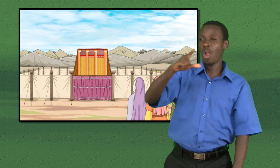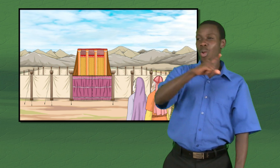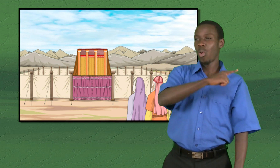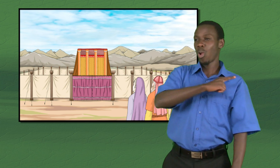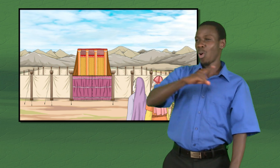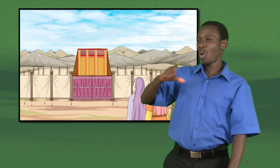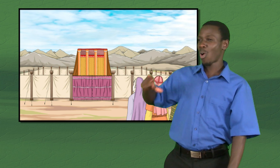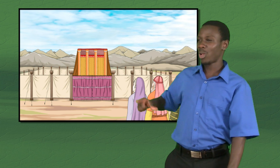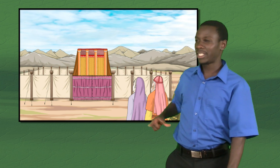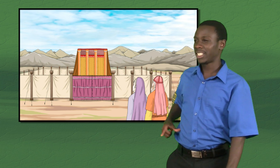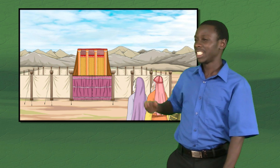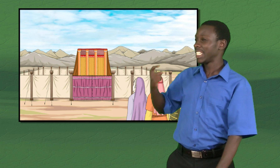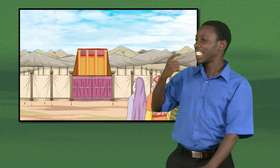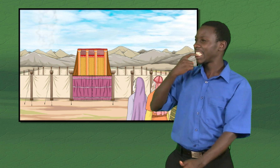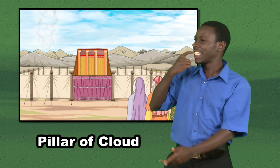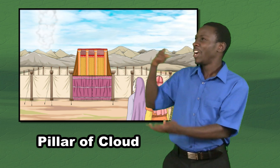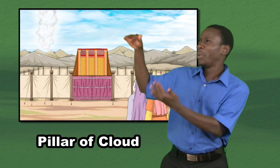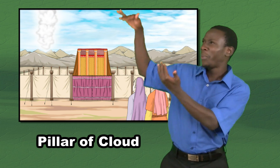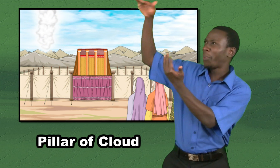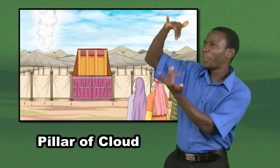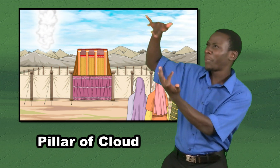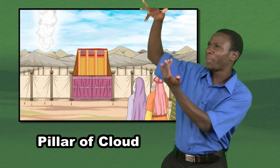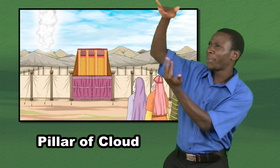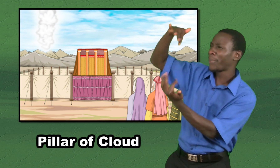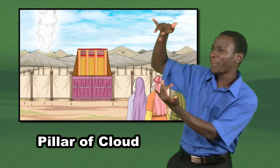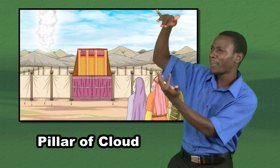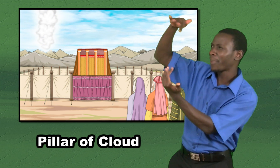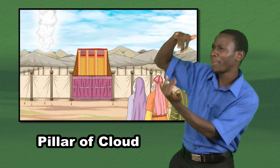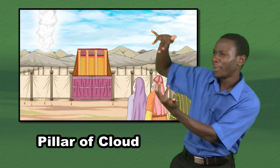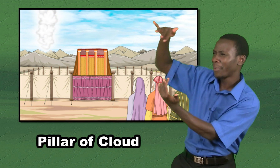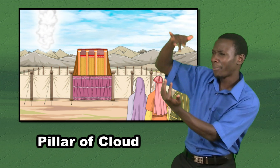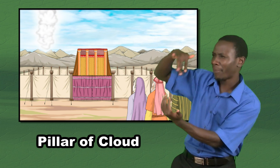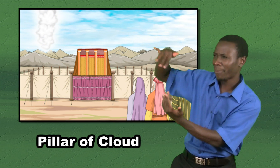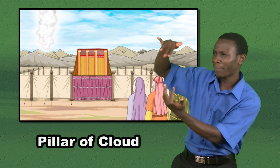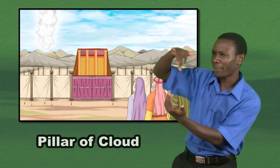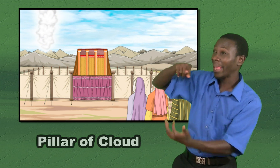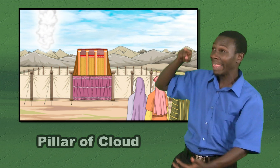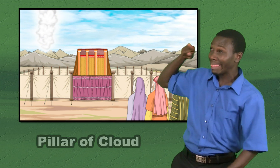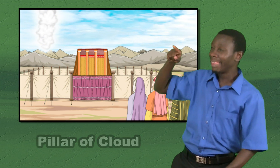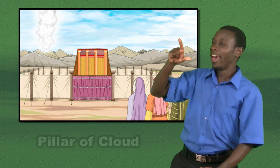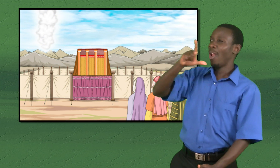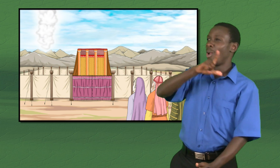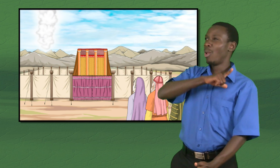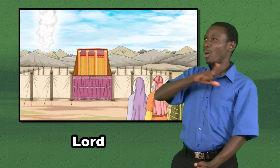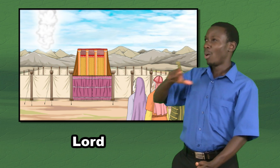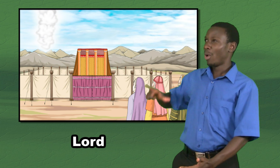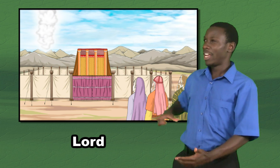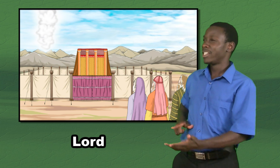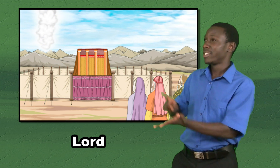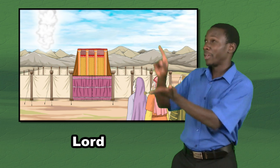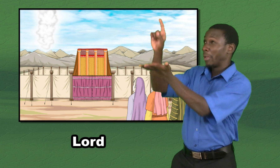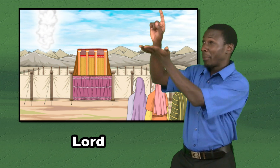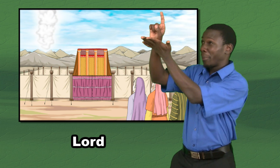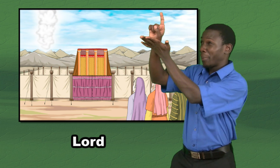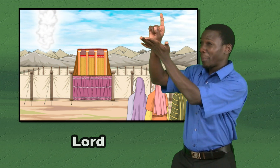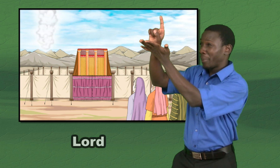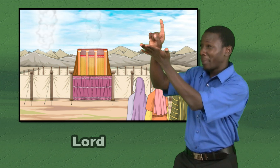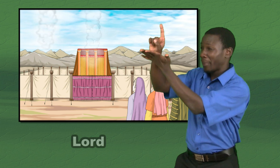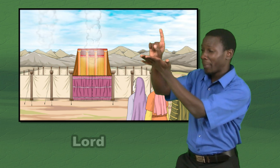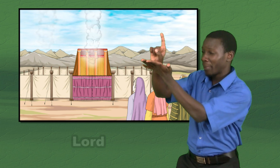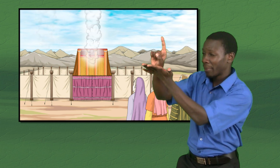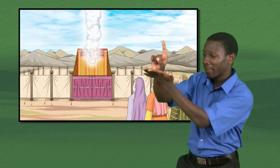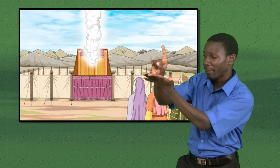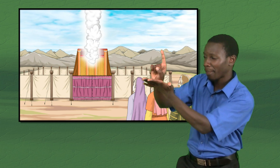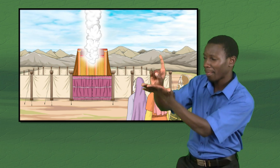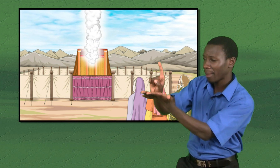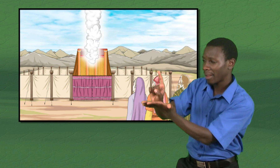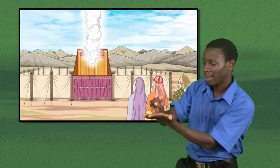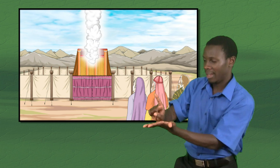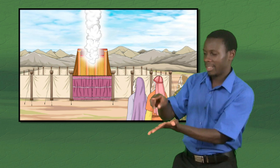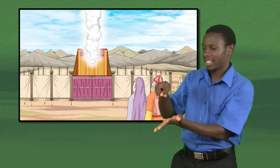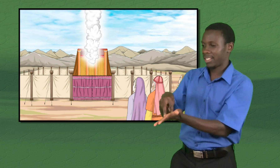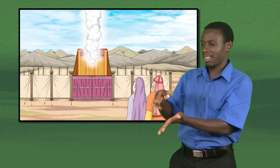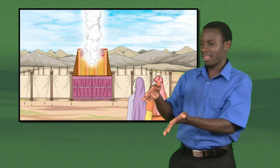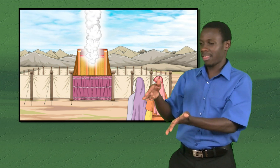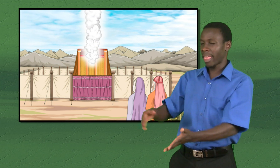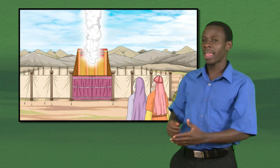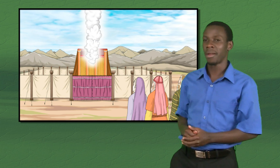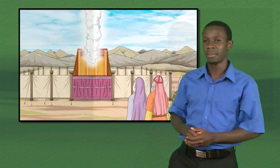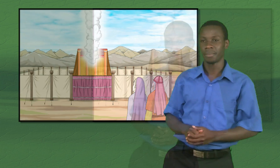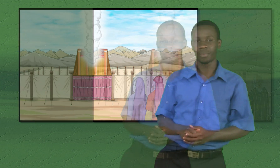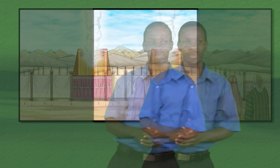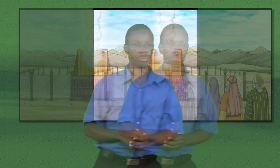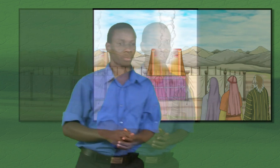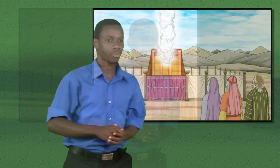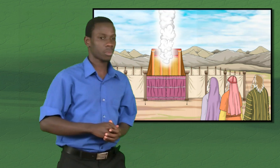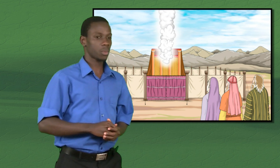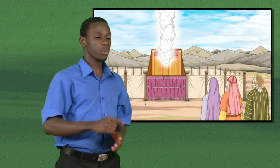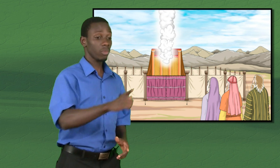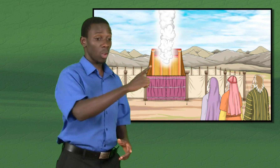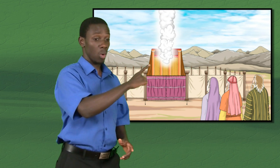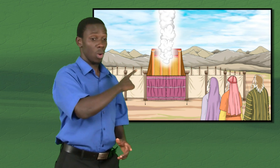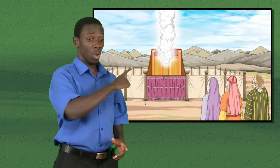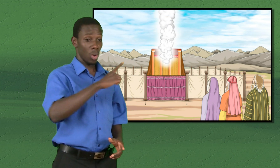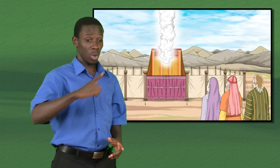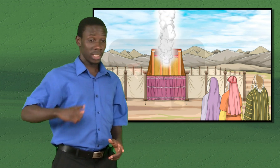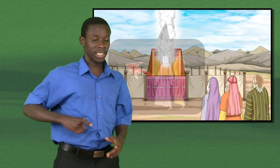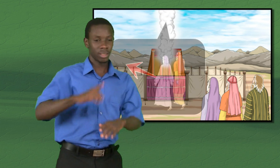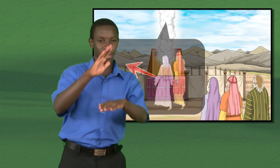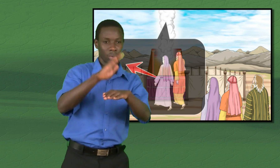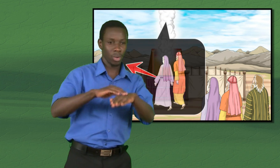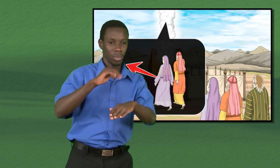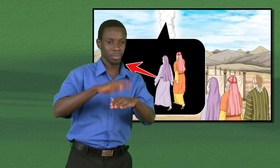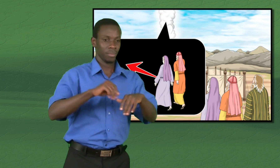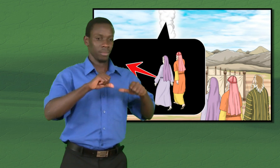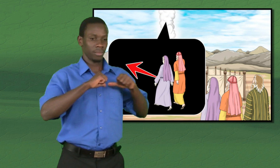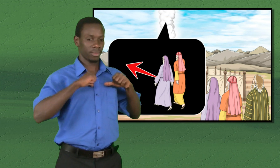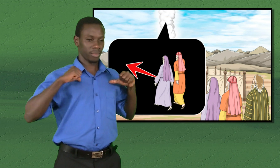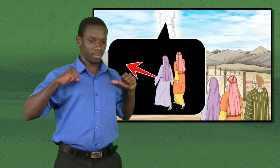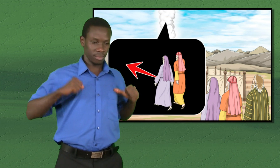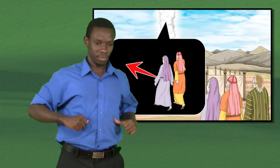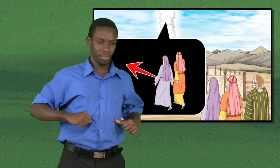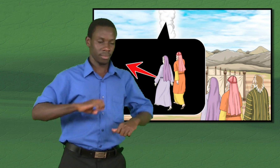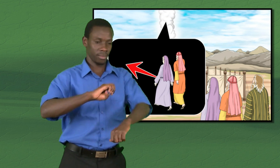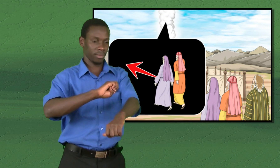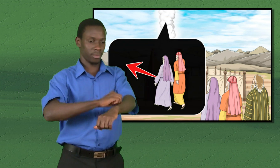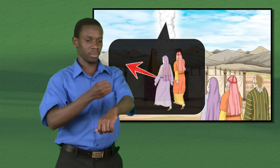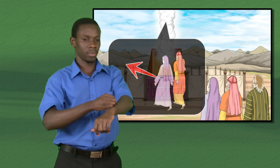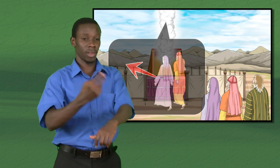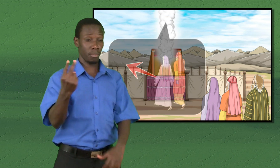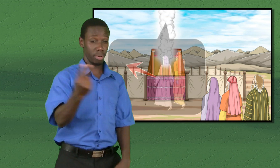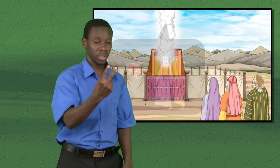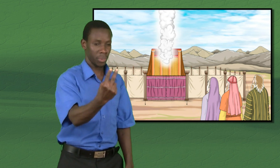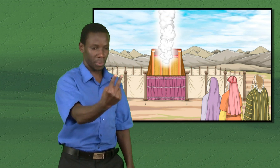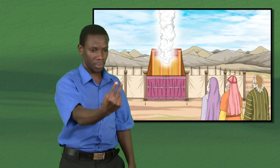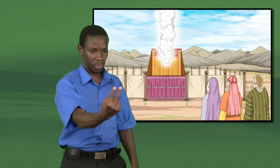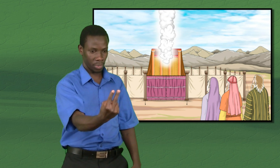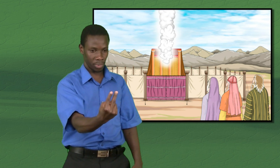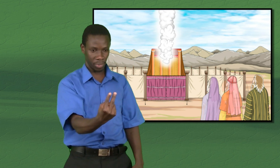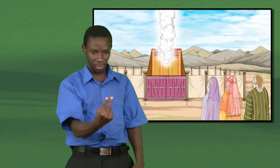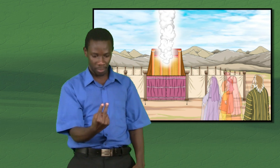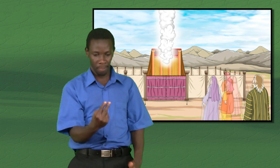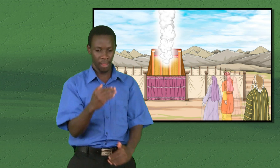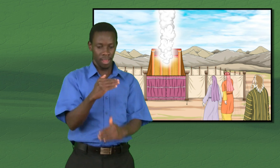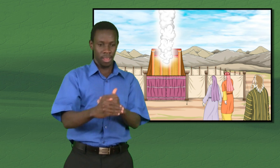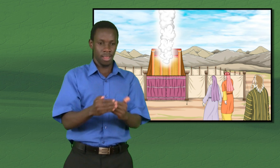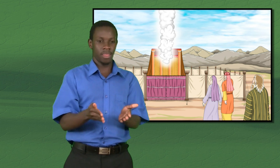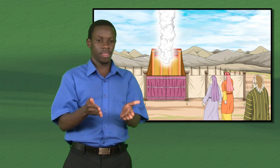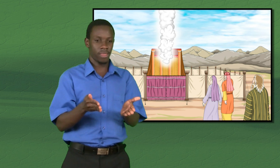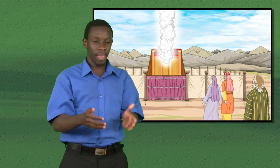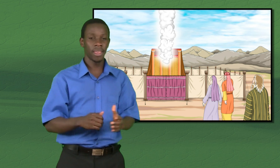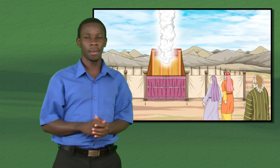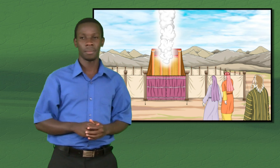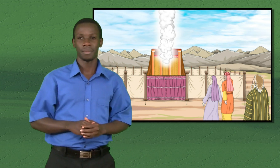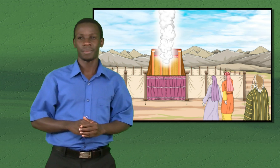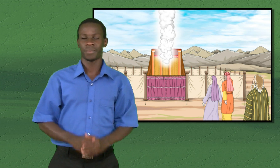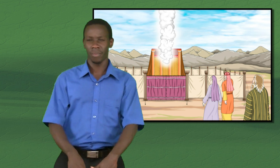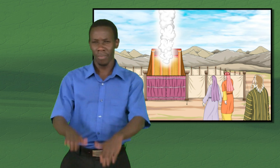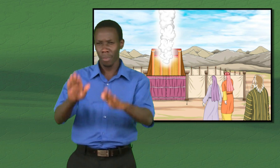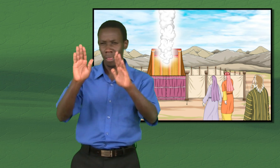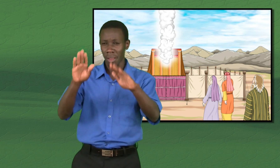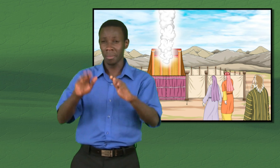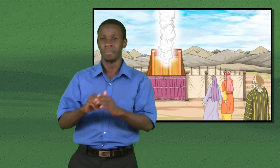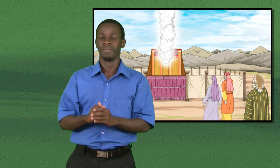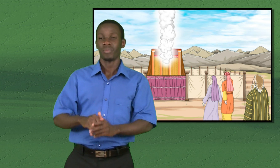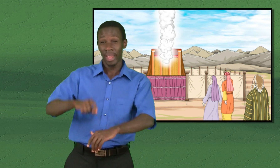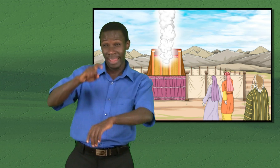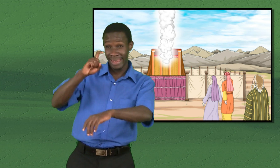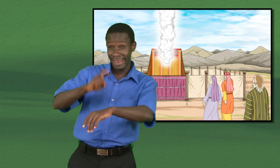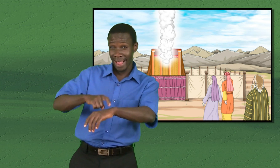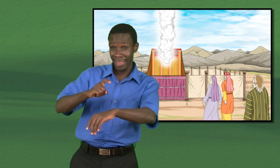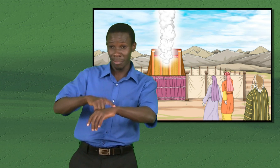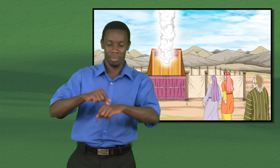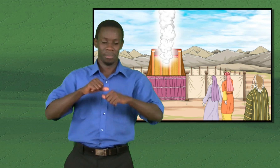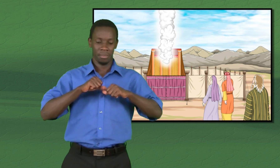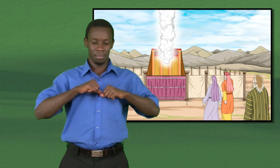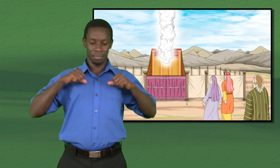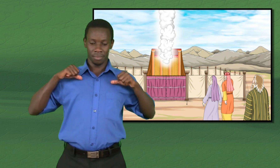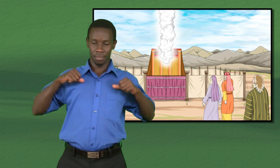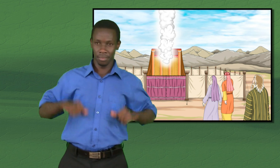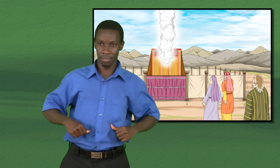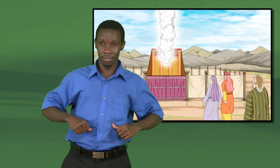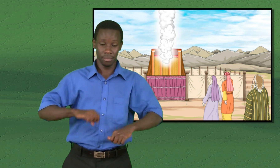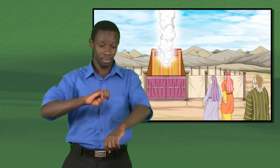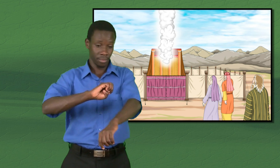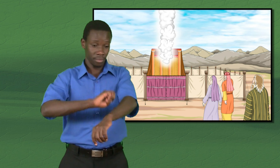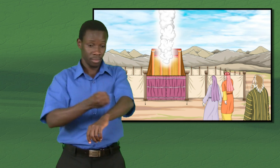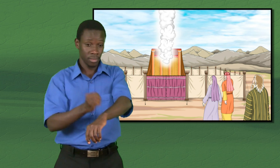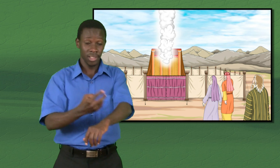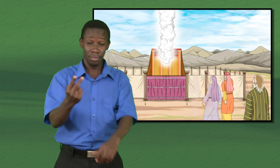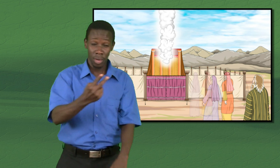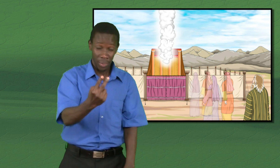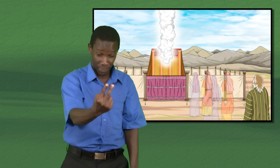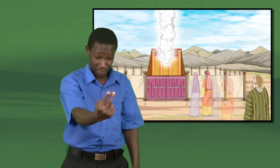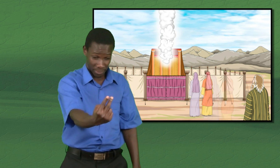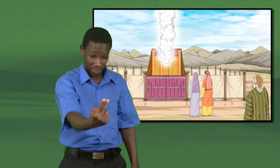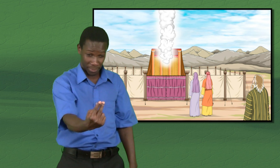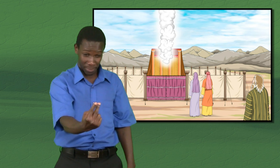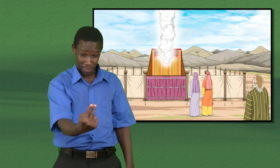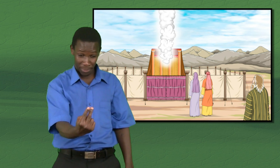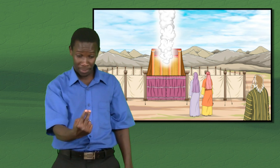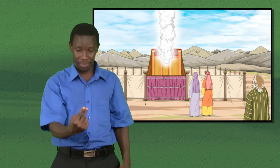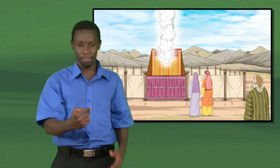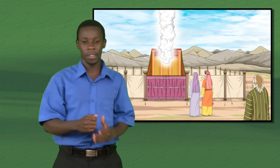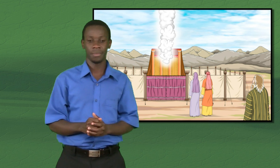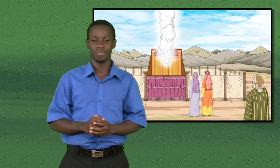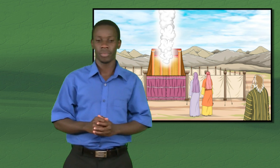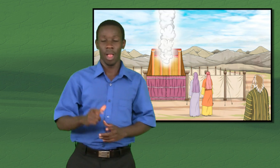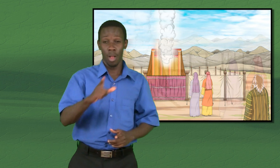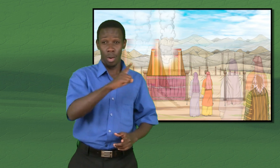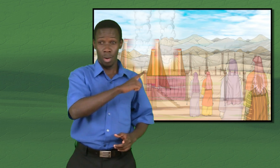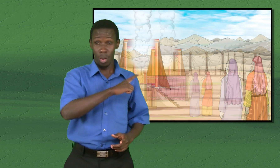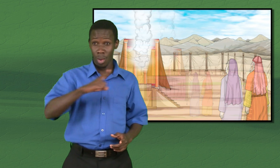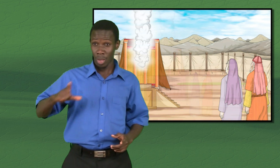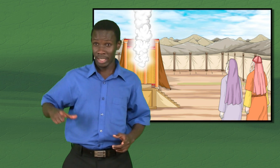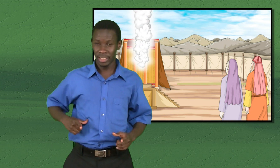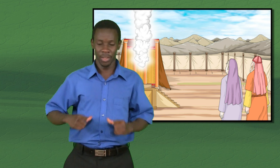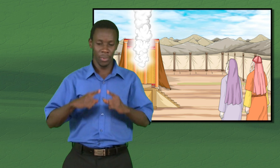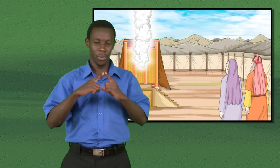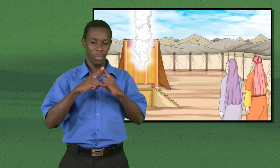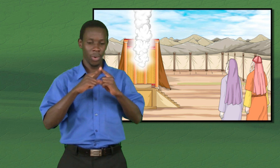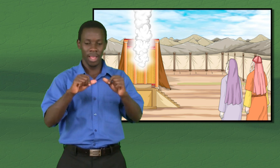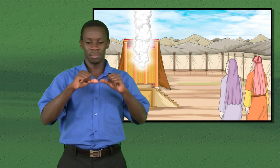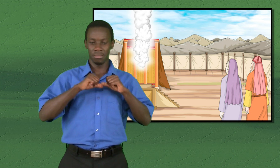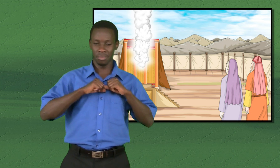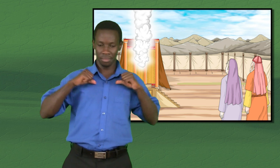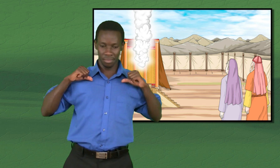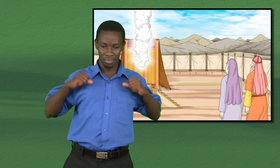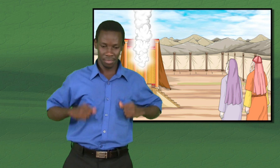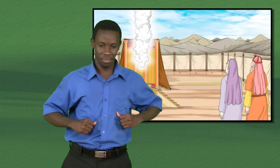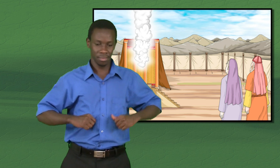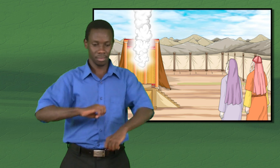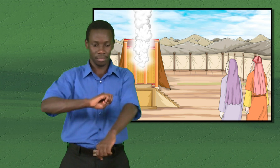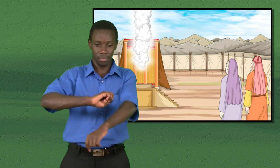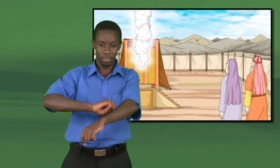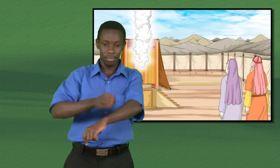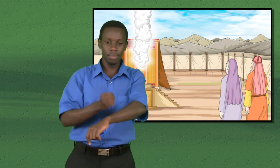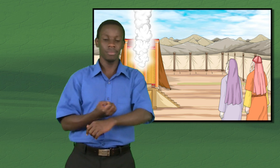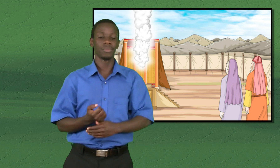So the three went out, and the LORD came down in a pillar of cloud, stood at the entrance to the Tent, and summoned Aaron and Miriam.